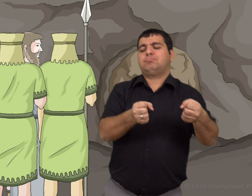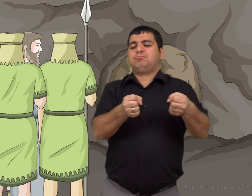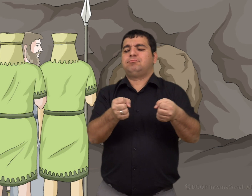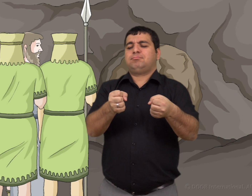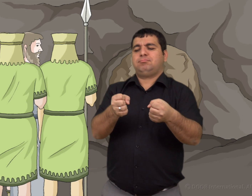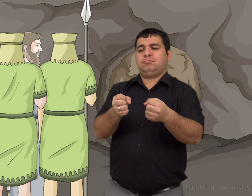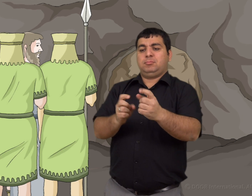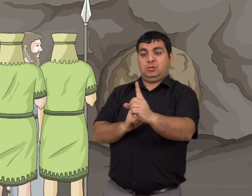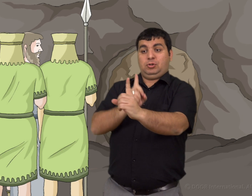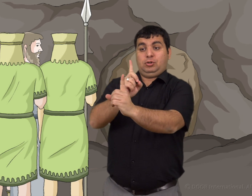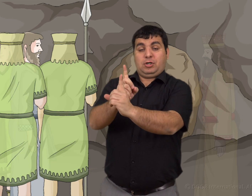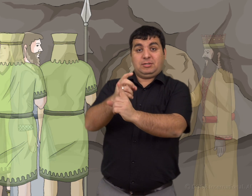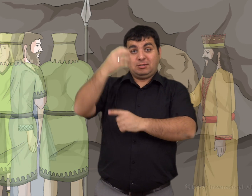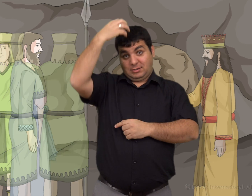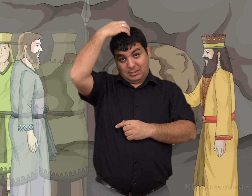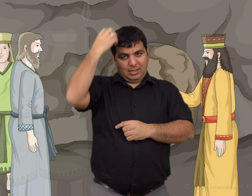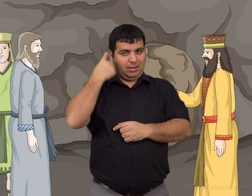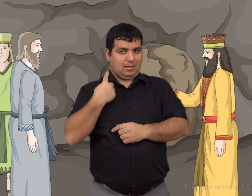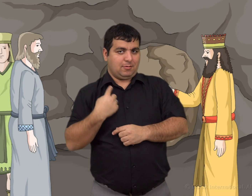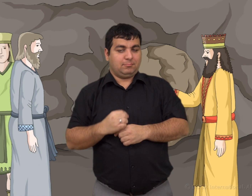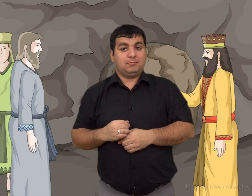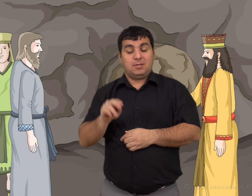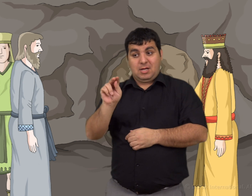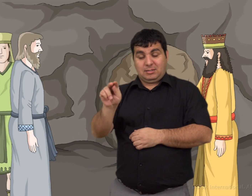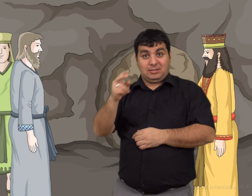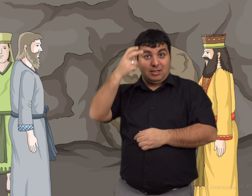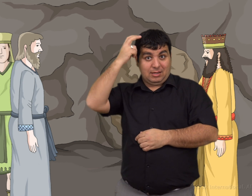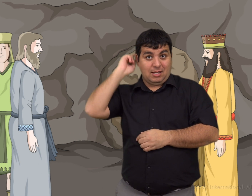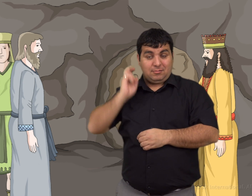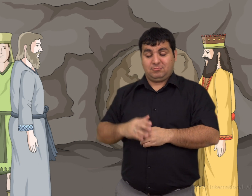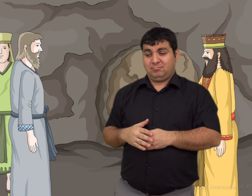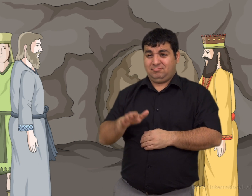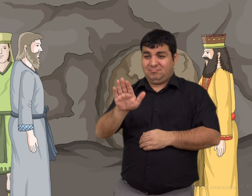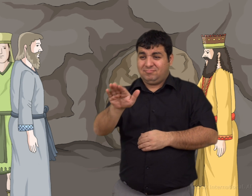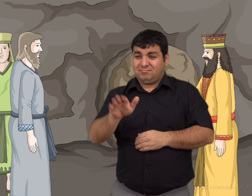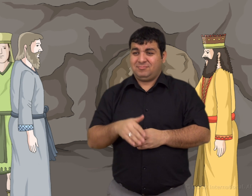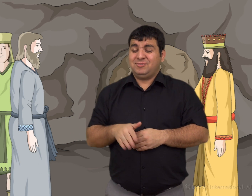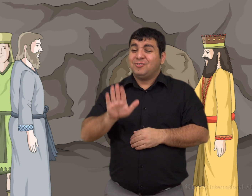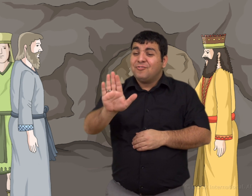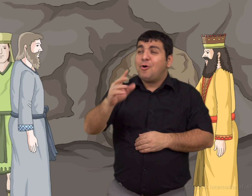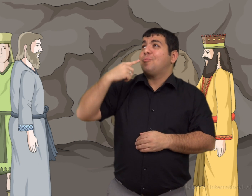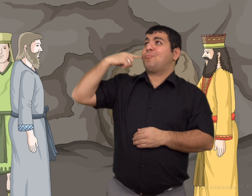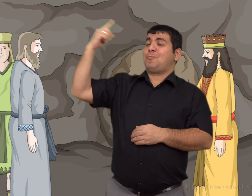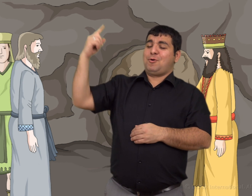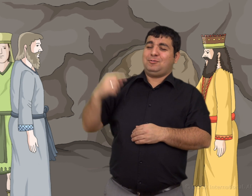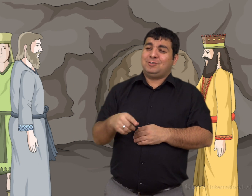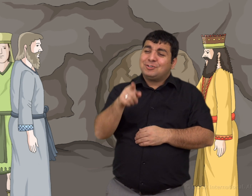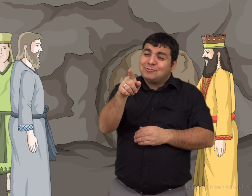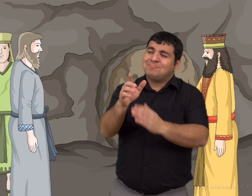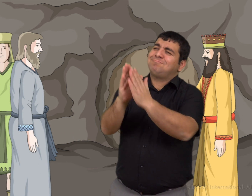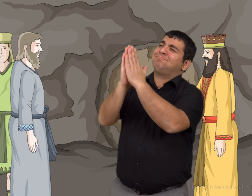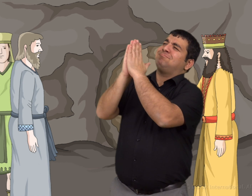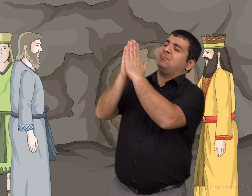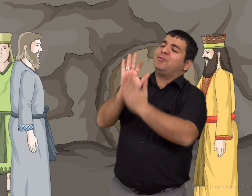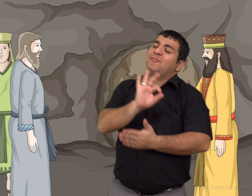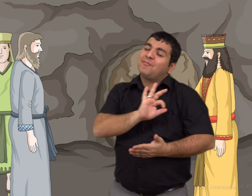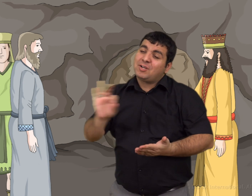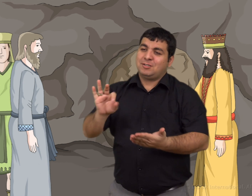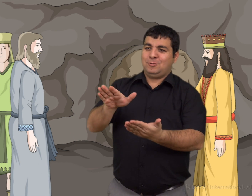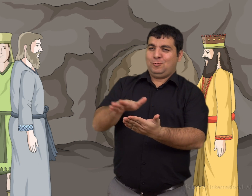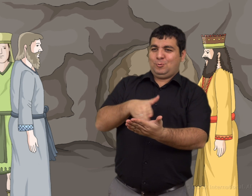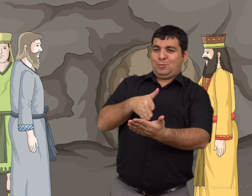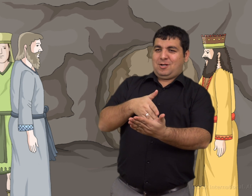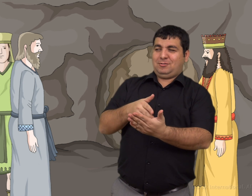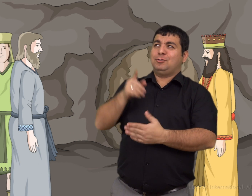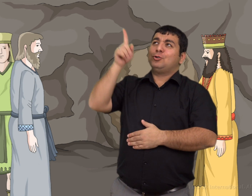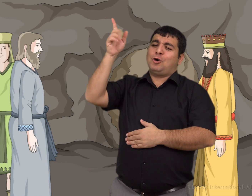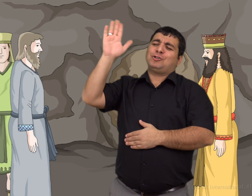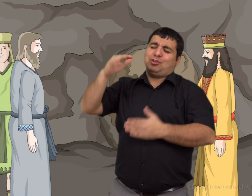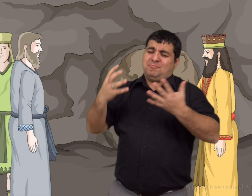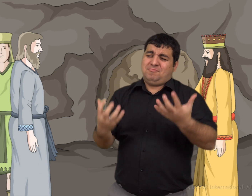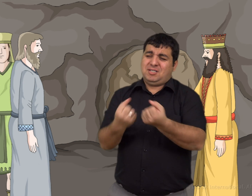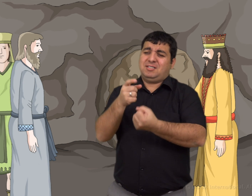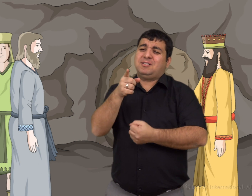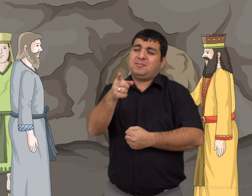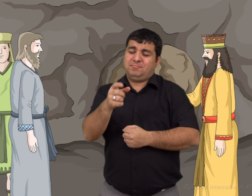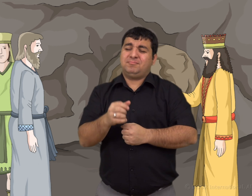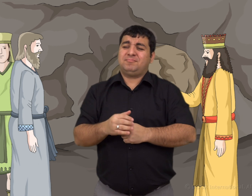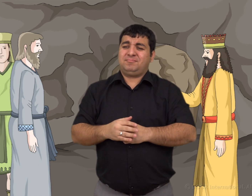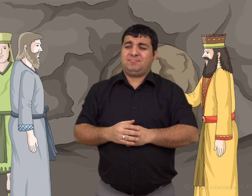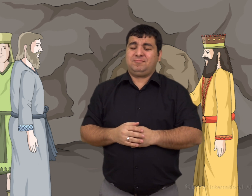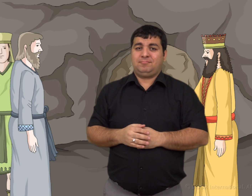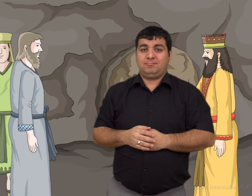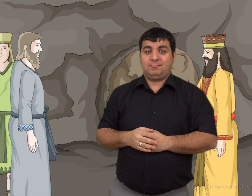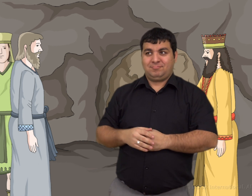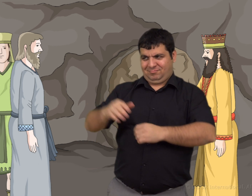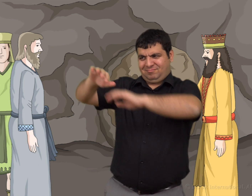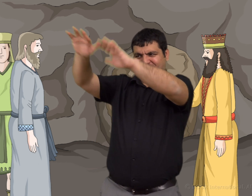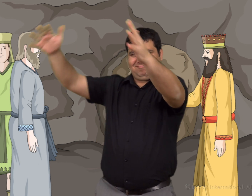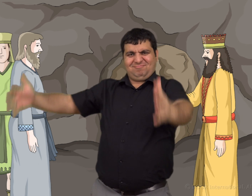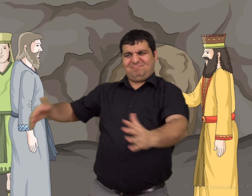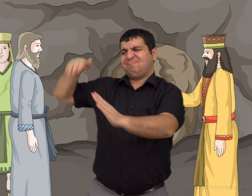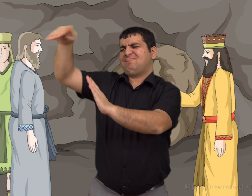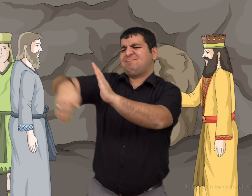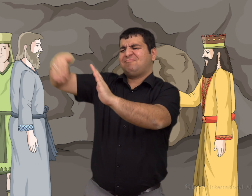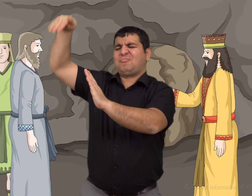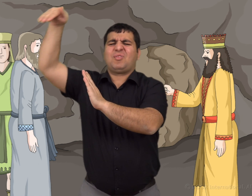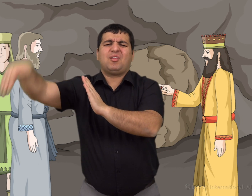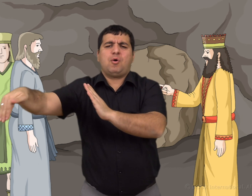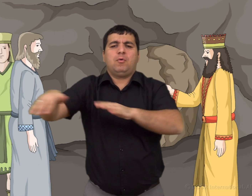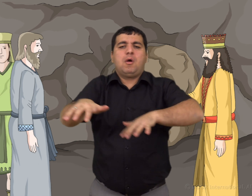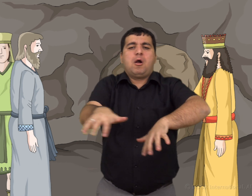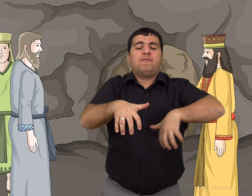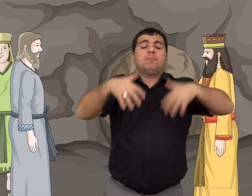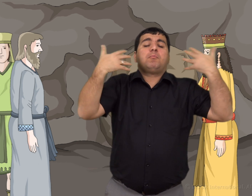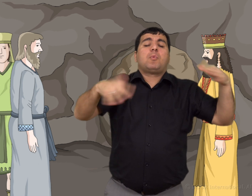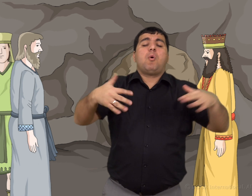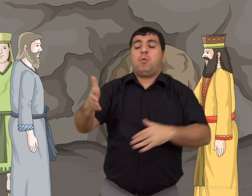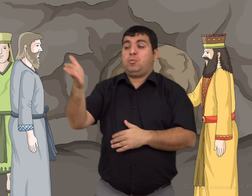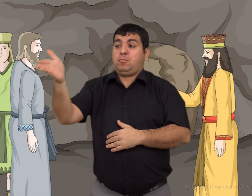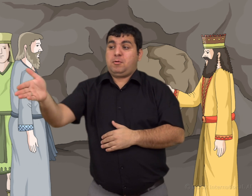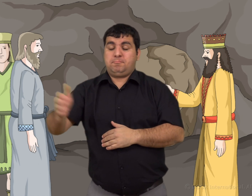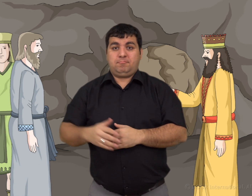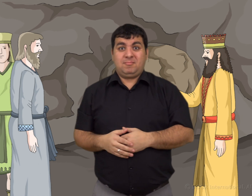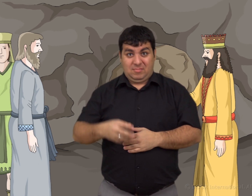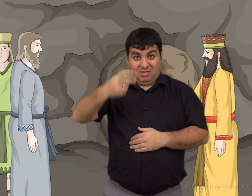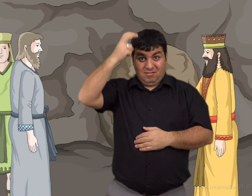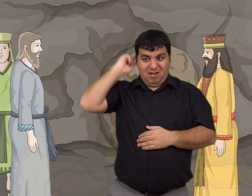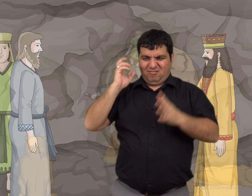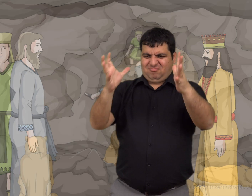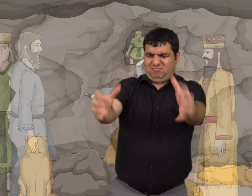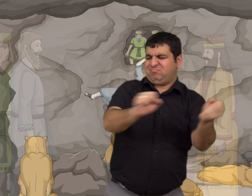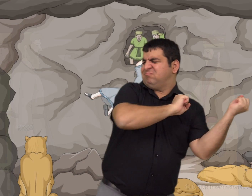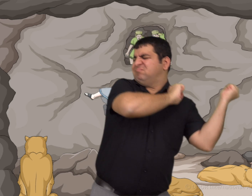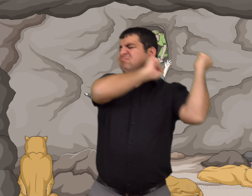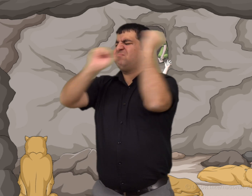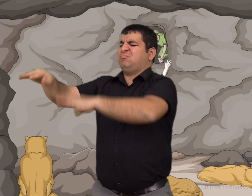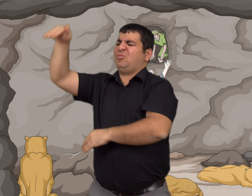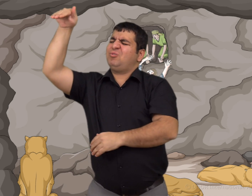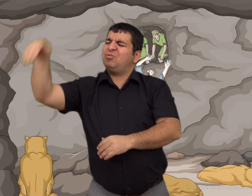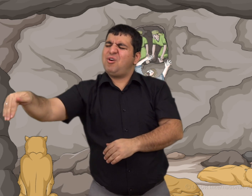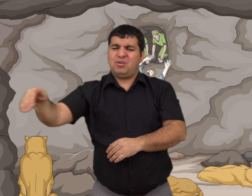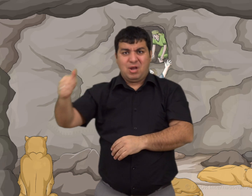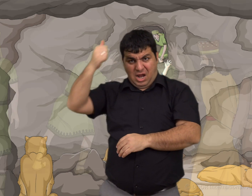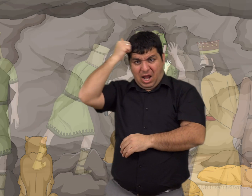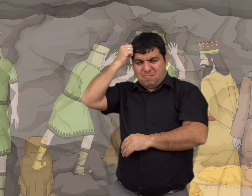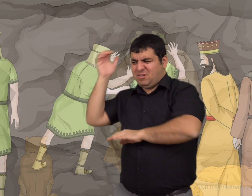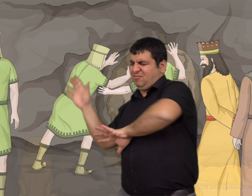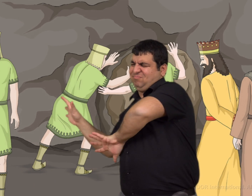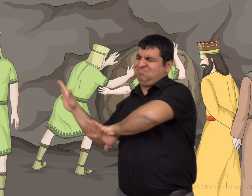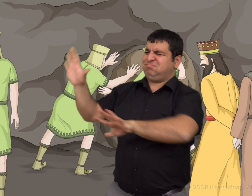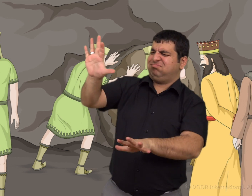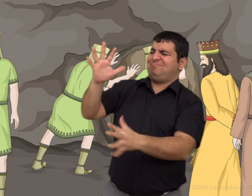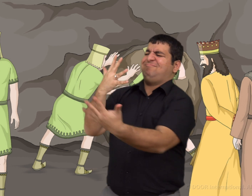The king said to Daniel, “May your God, whom you serve continually, deliver you!”